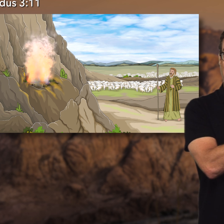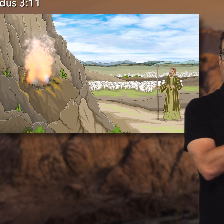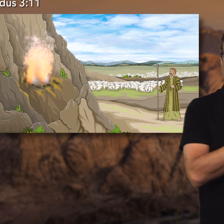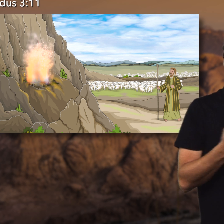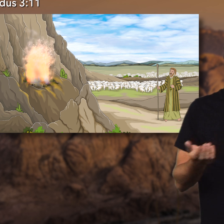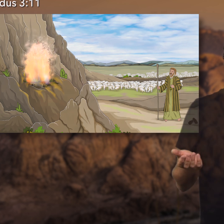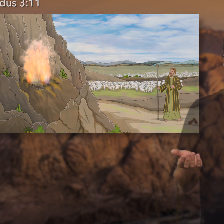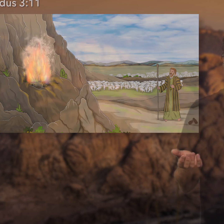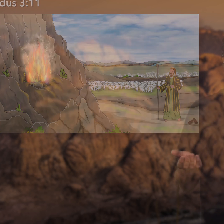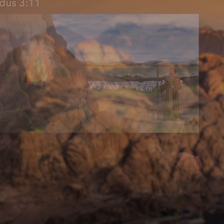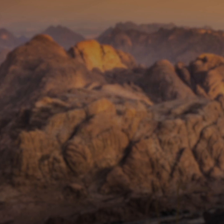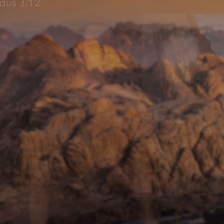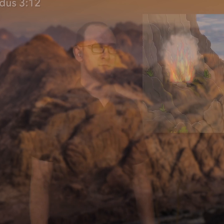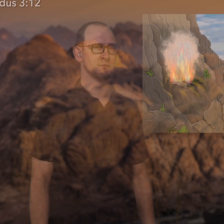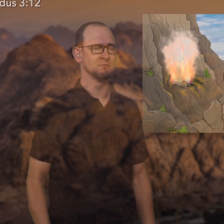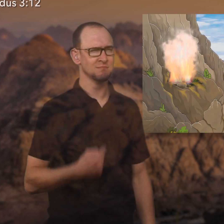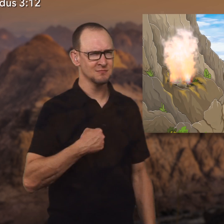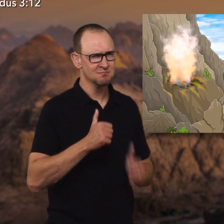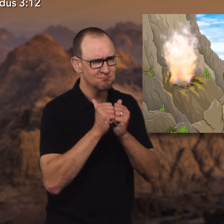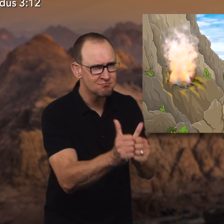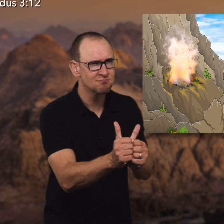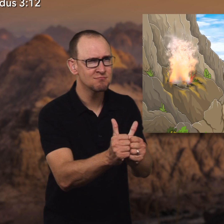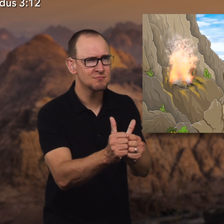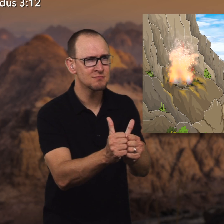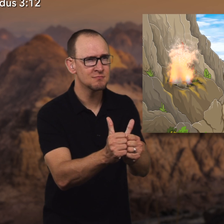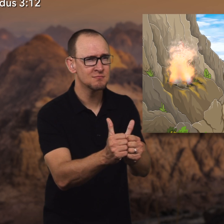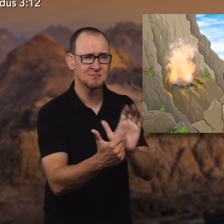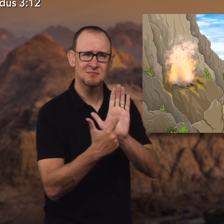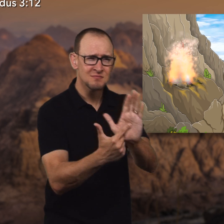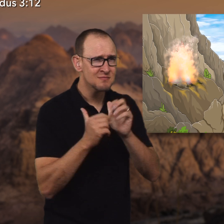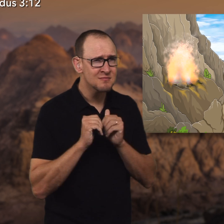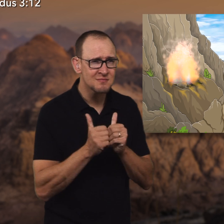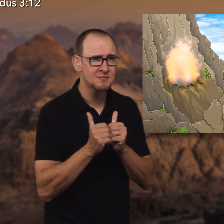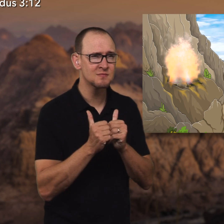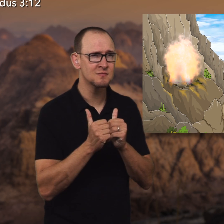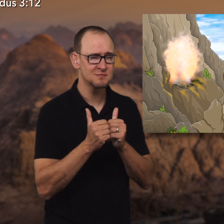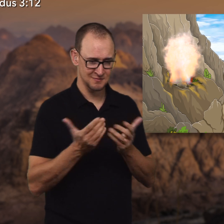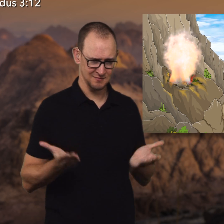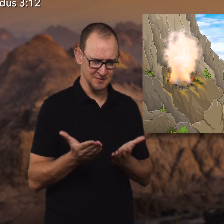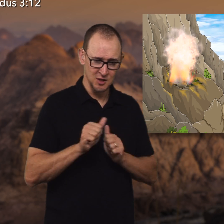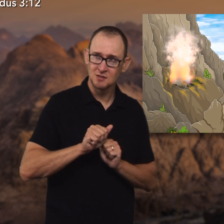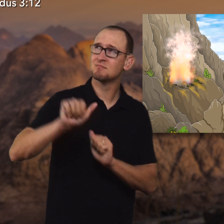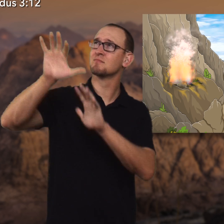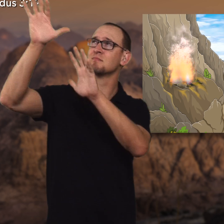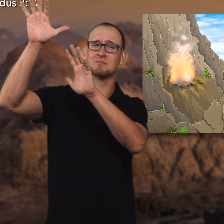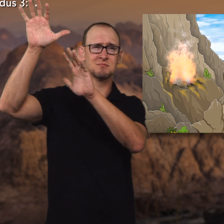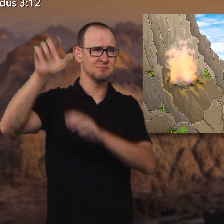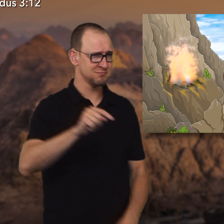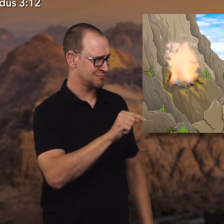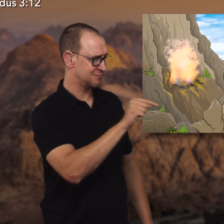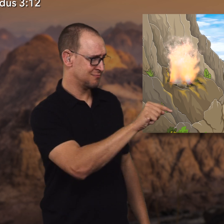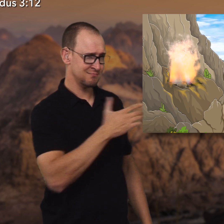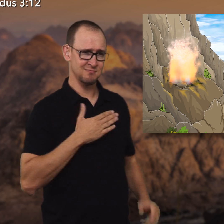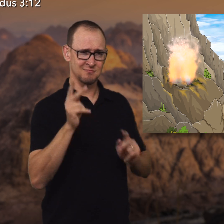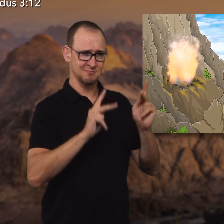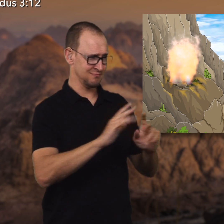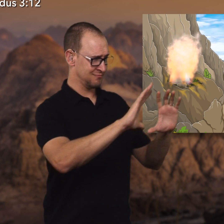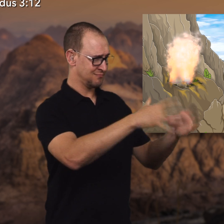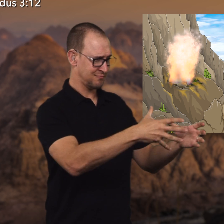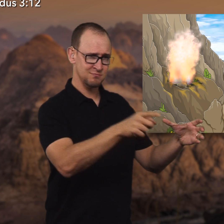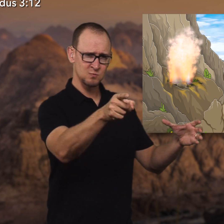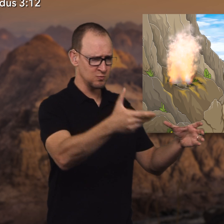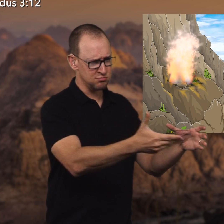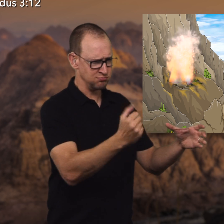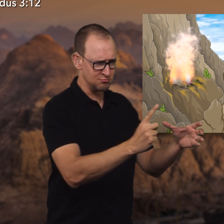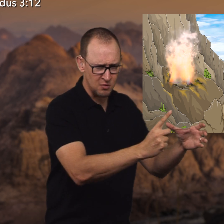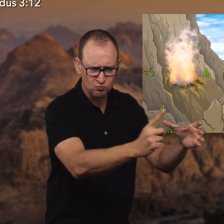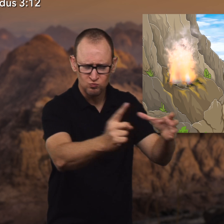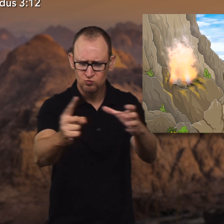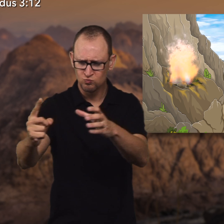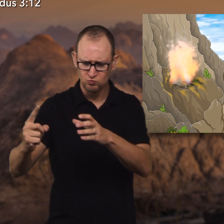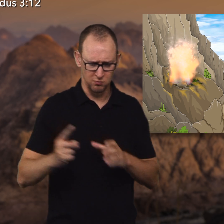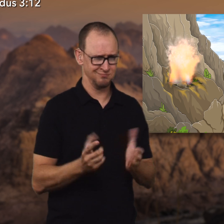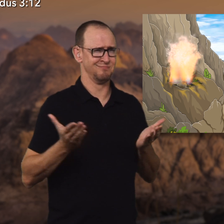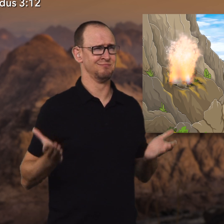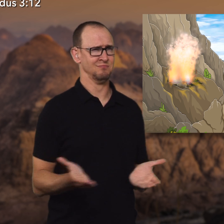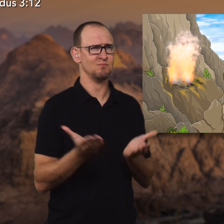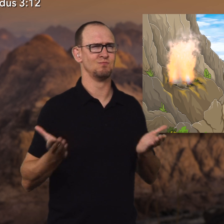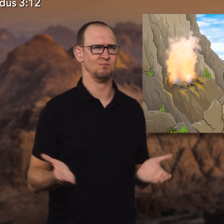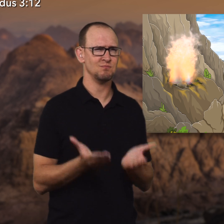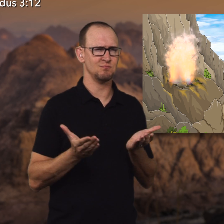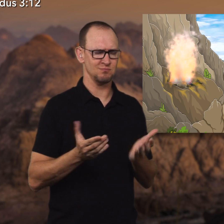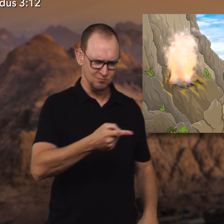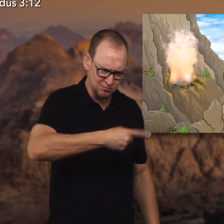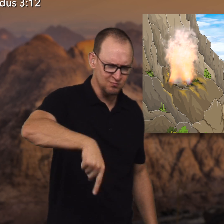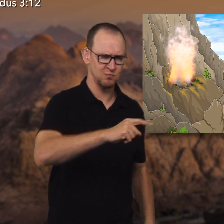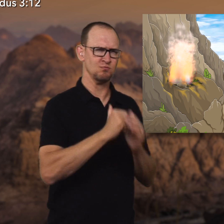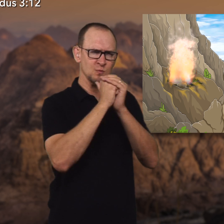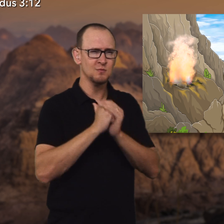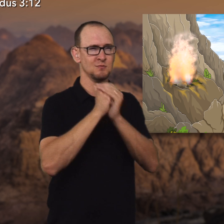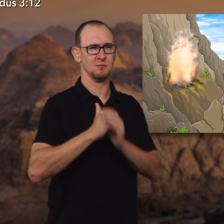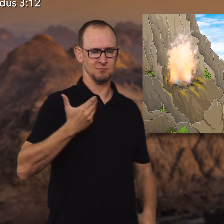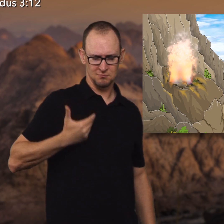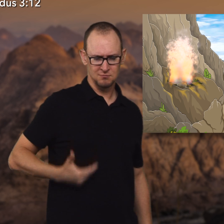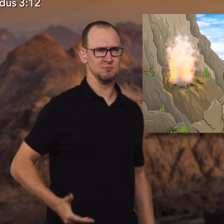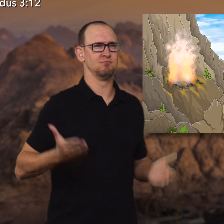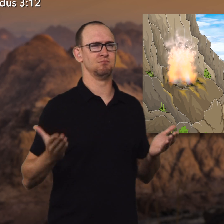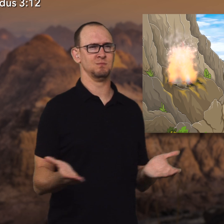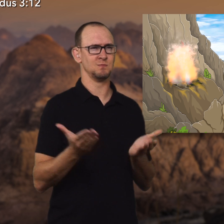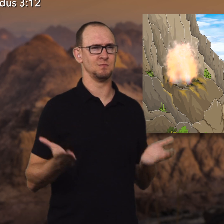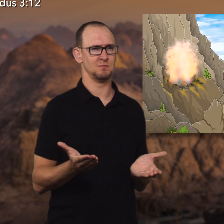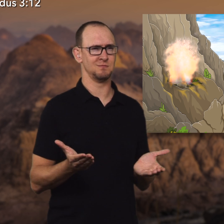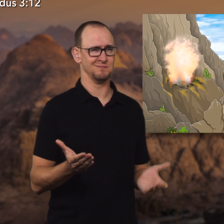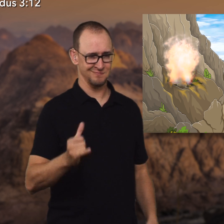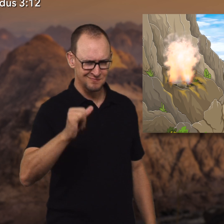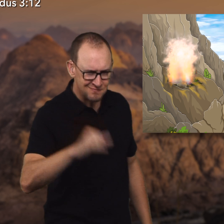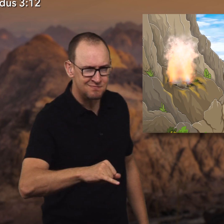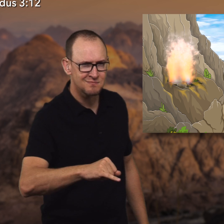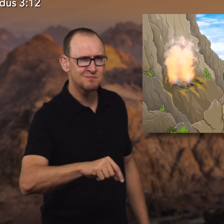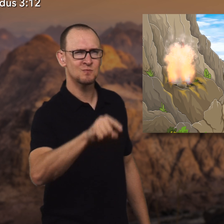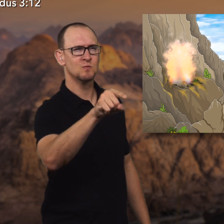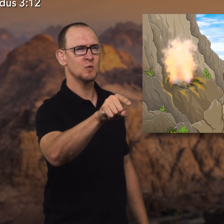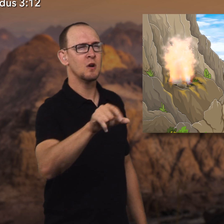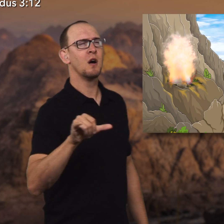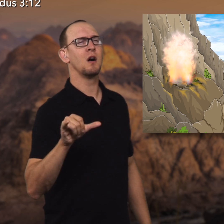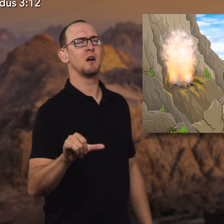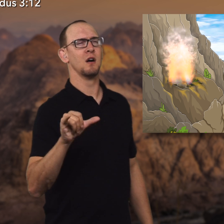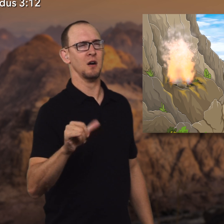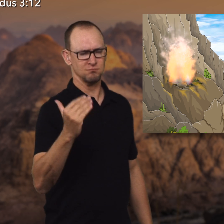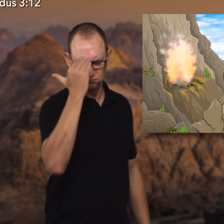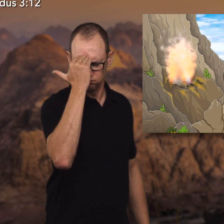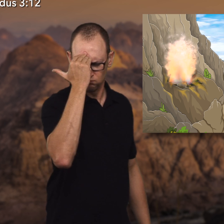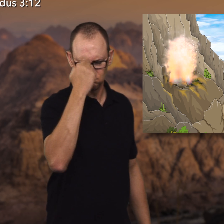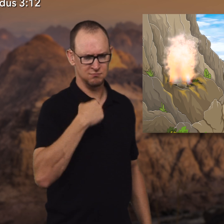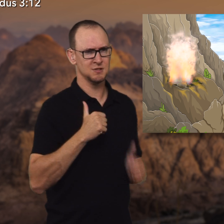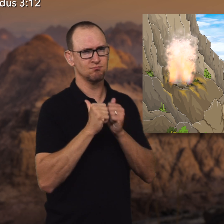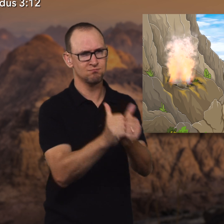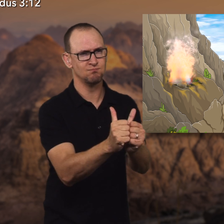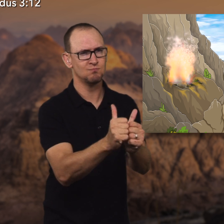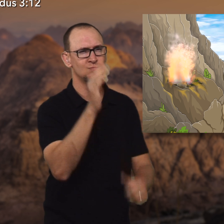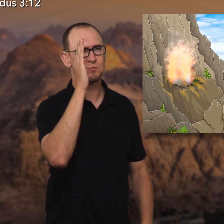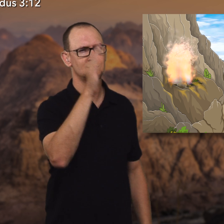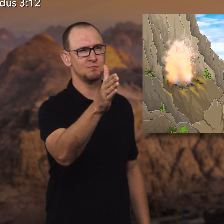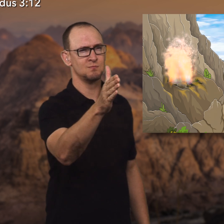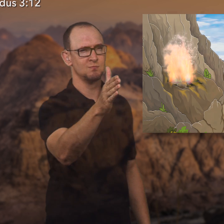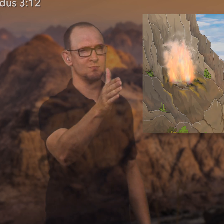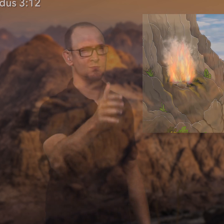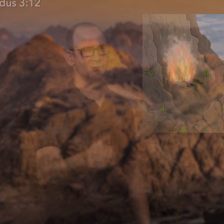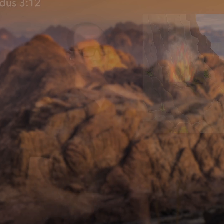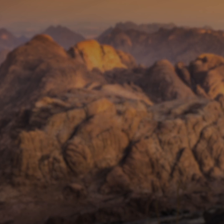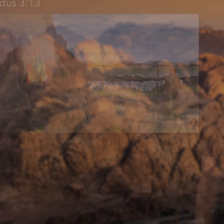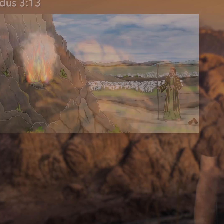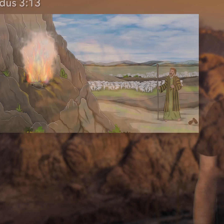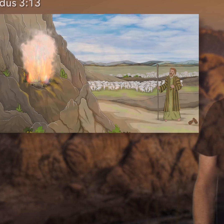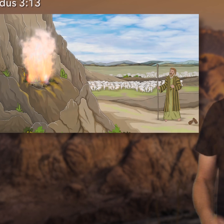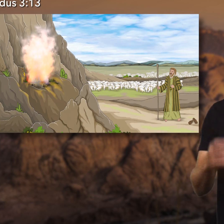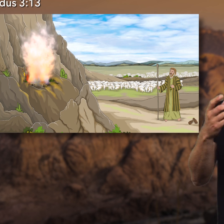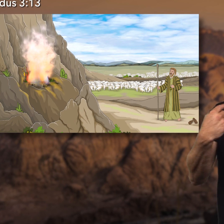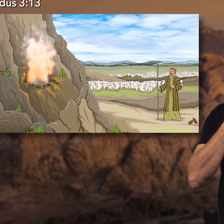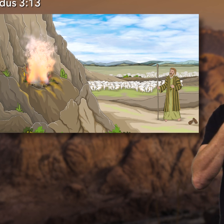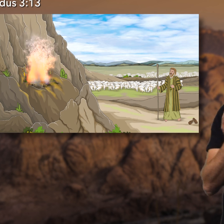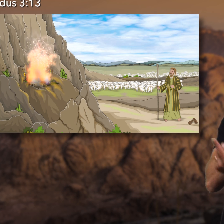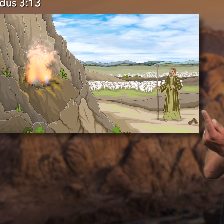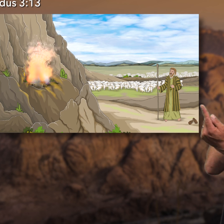“I will surely be with you,” God said, “and this will be the sign to you that I have sent you: When you have brought the people out of Egypt, all of you will worship God on this mountain.”